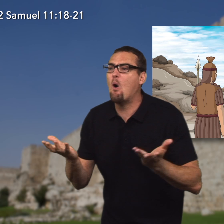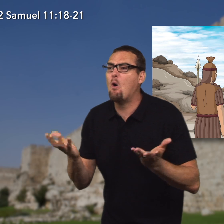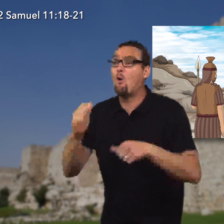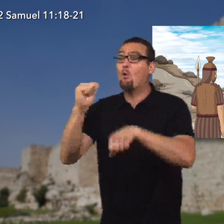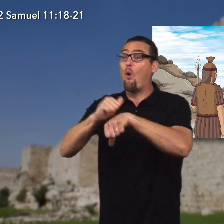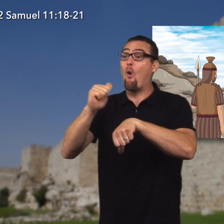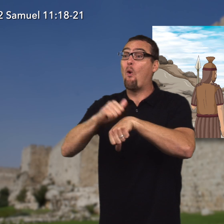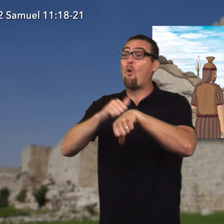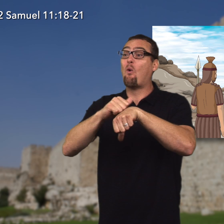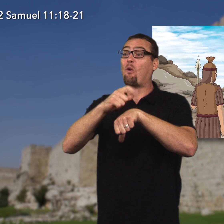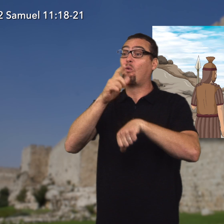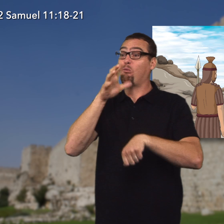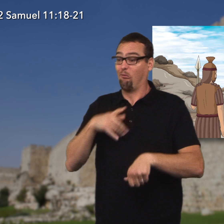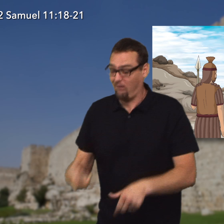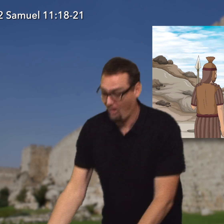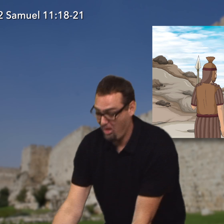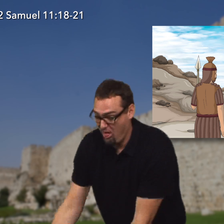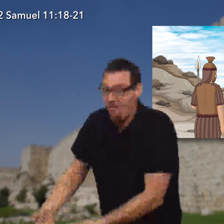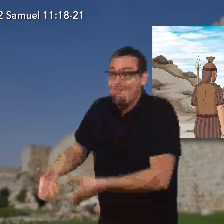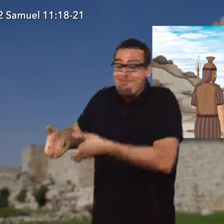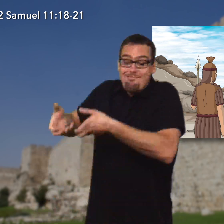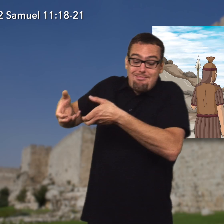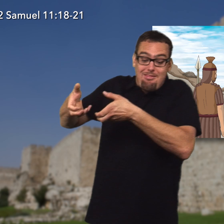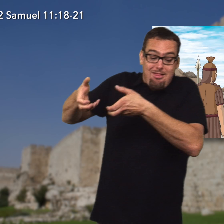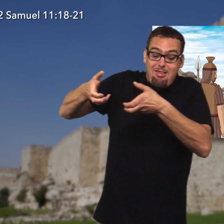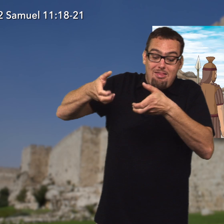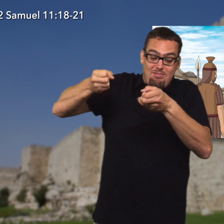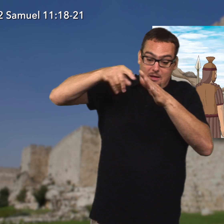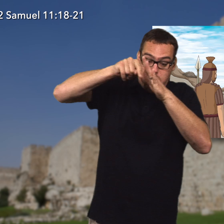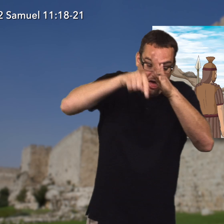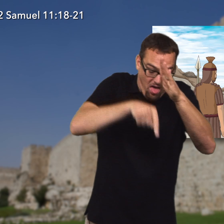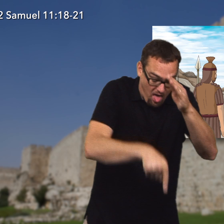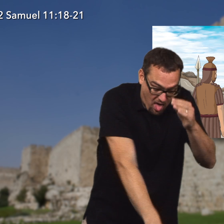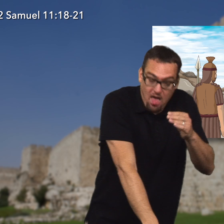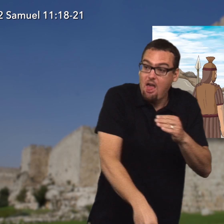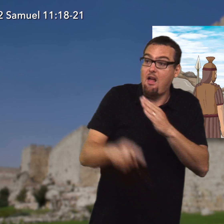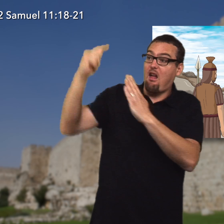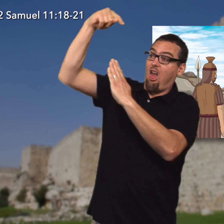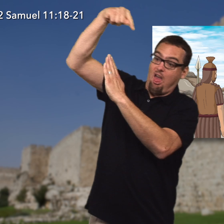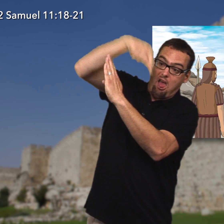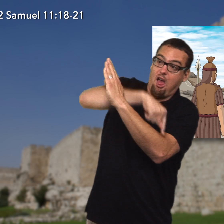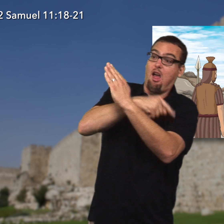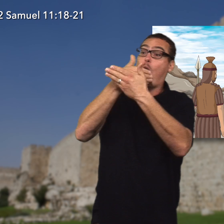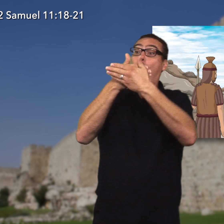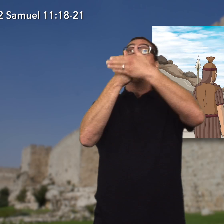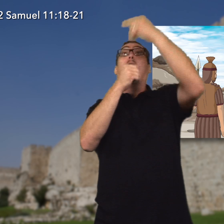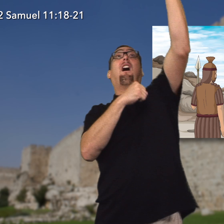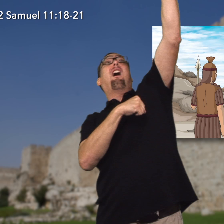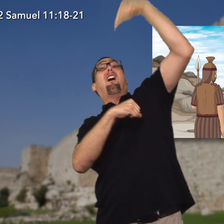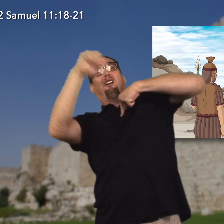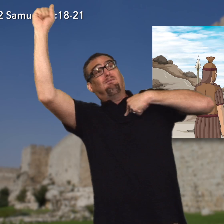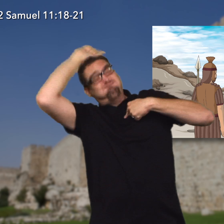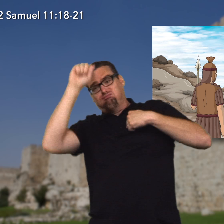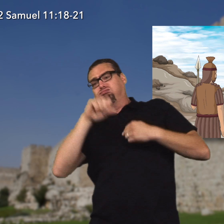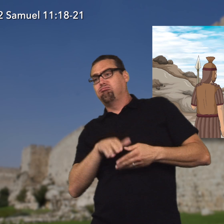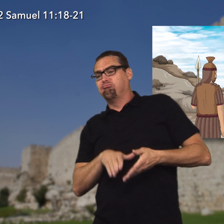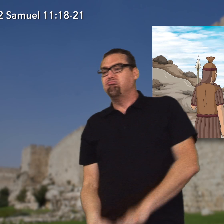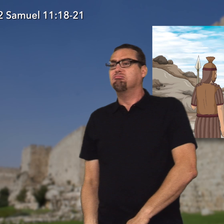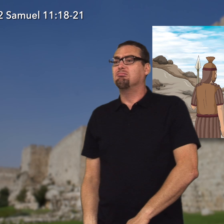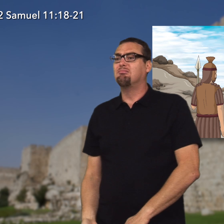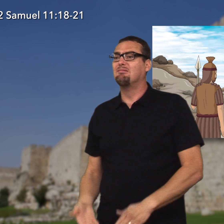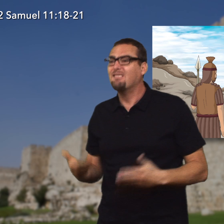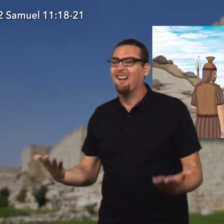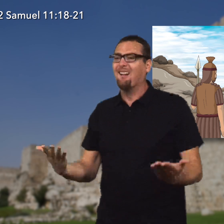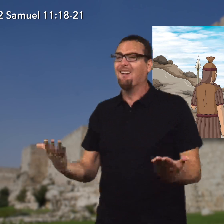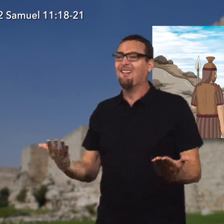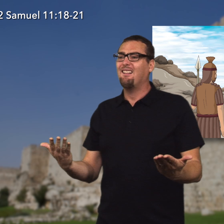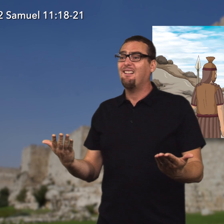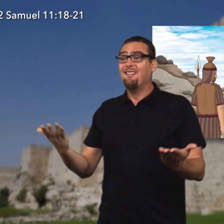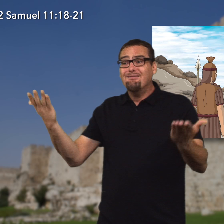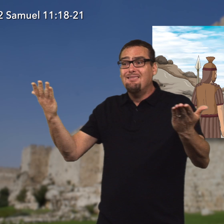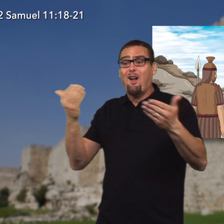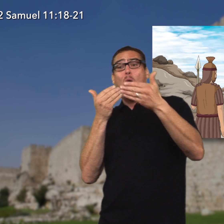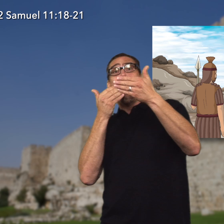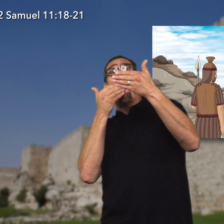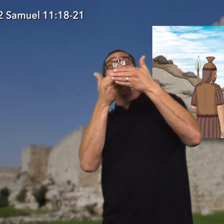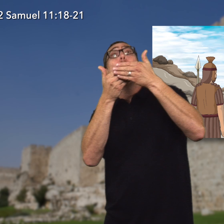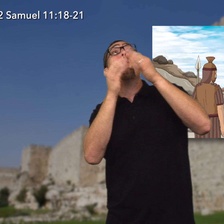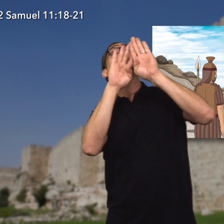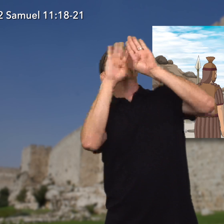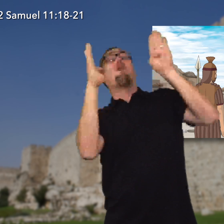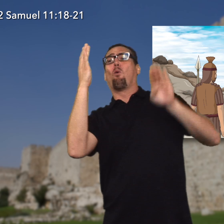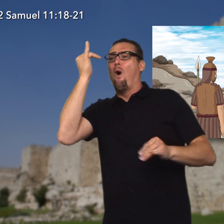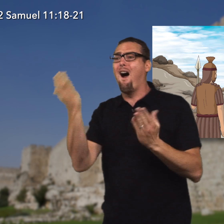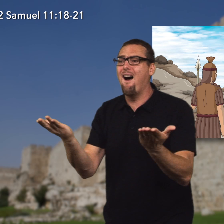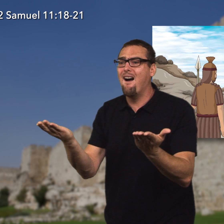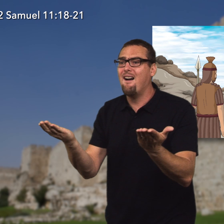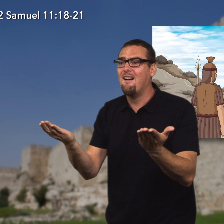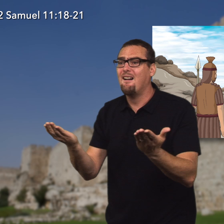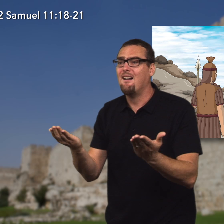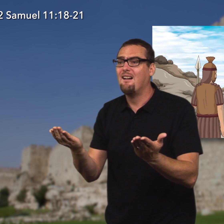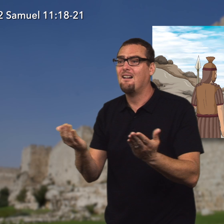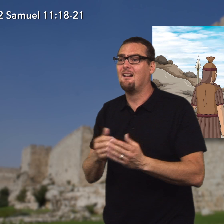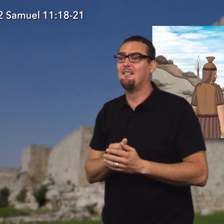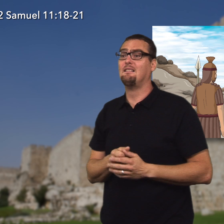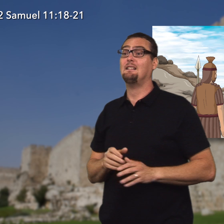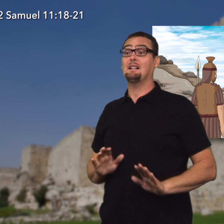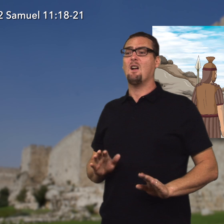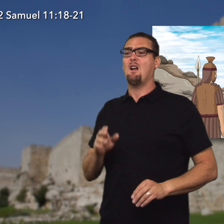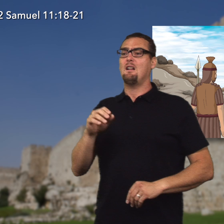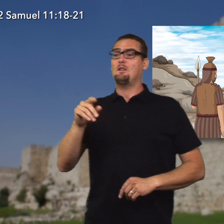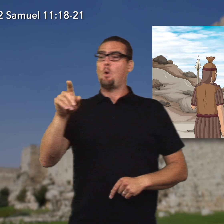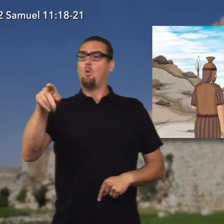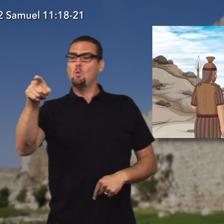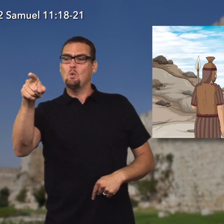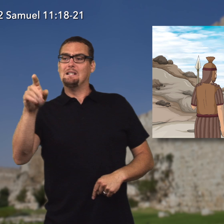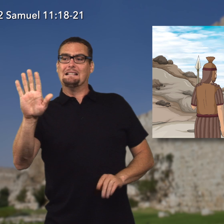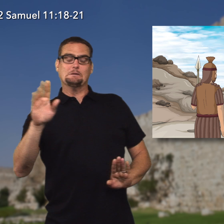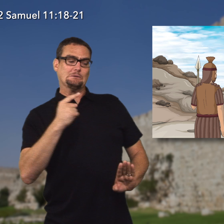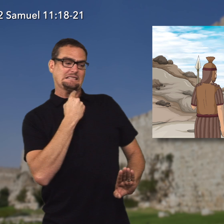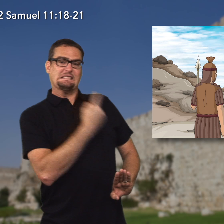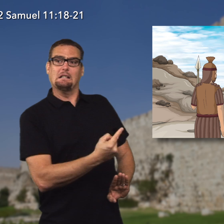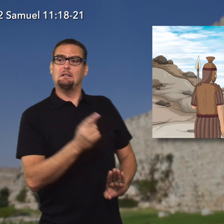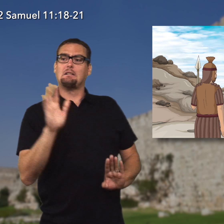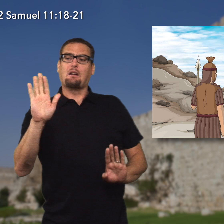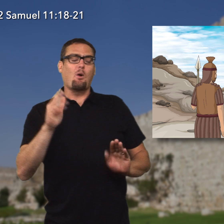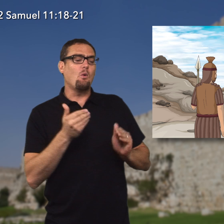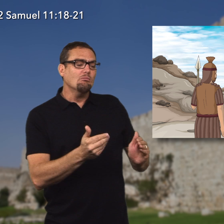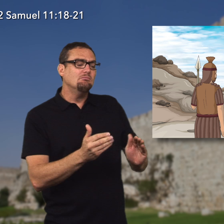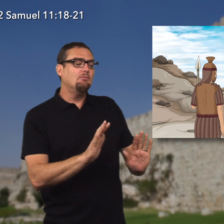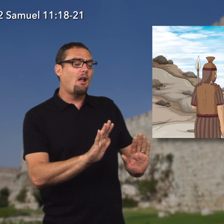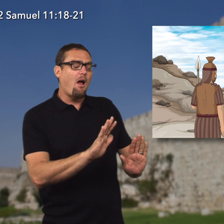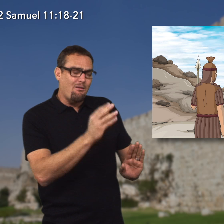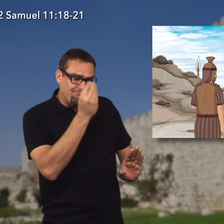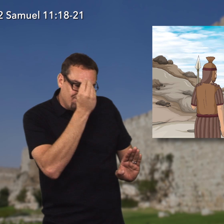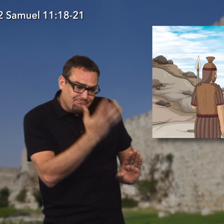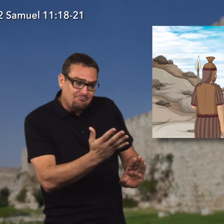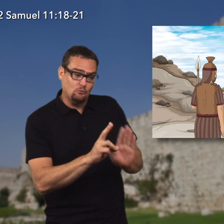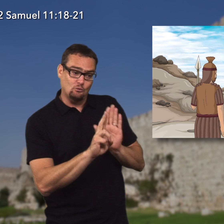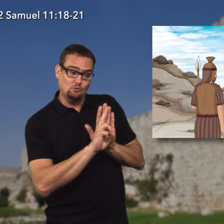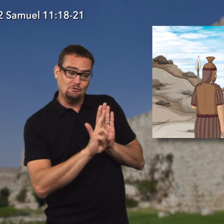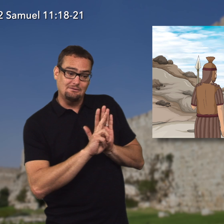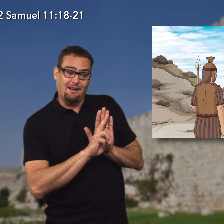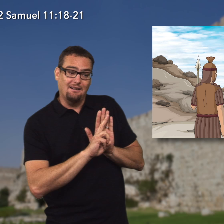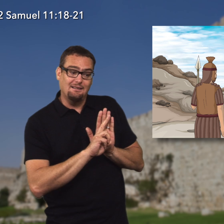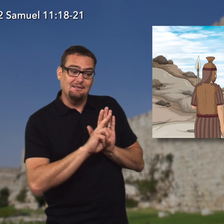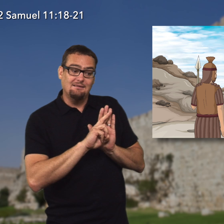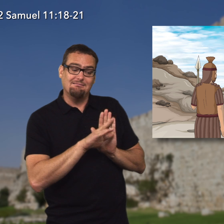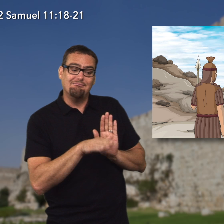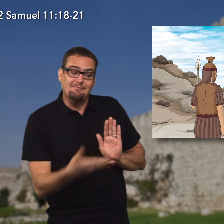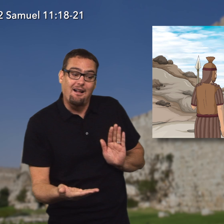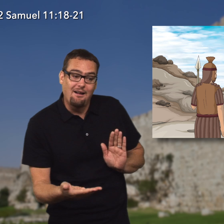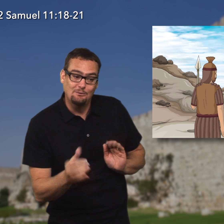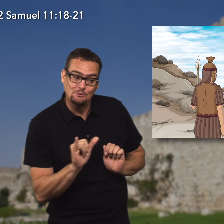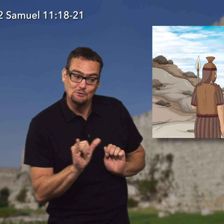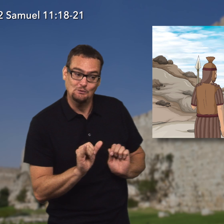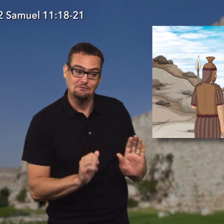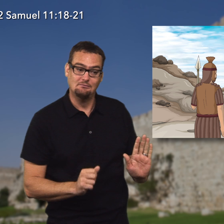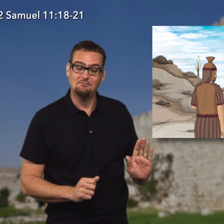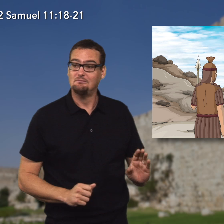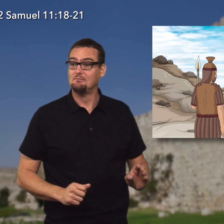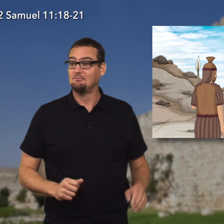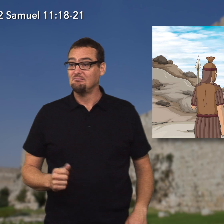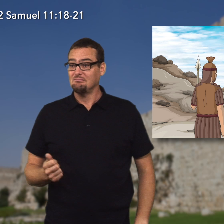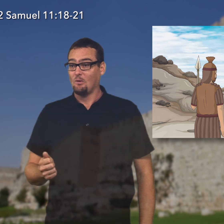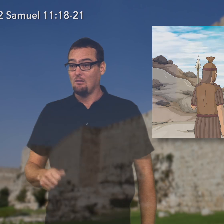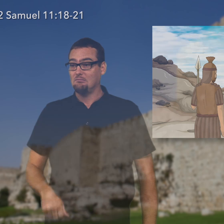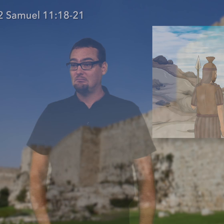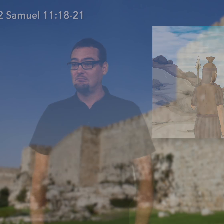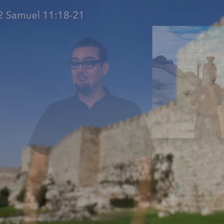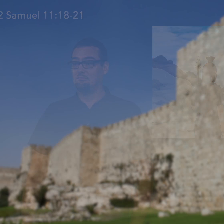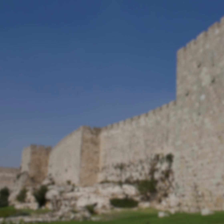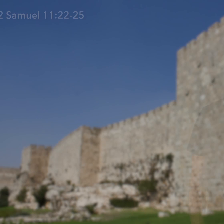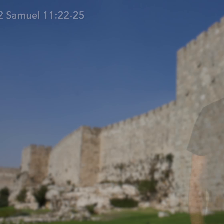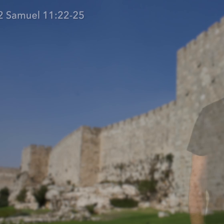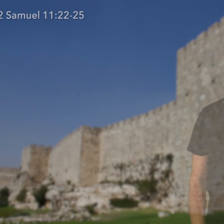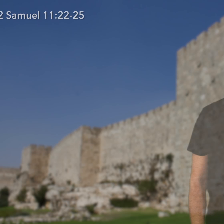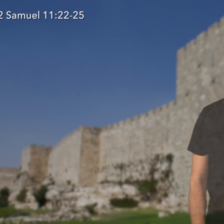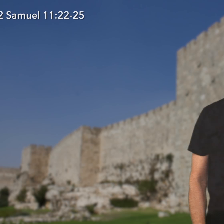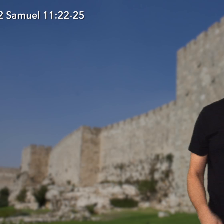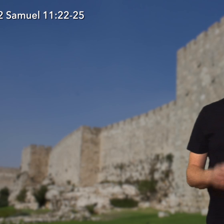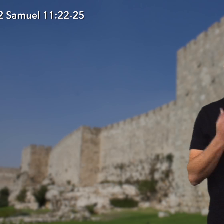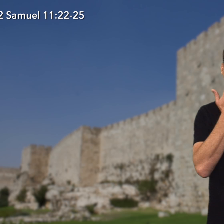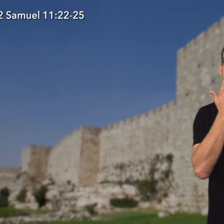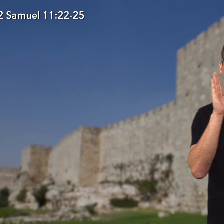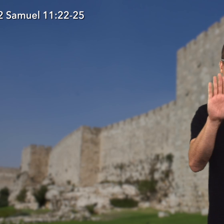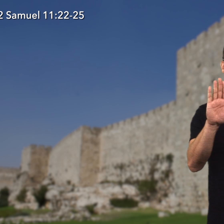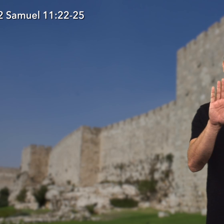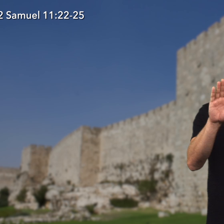Why did you get so close to the wall?’ If so, then you are to say, ‘Your servant Uriah the Hittite is dead as well.’”